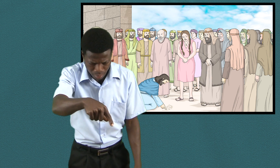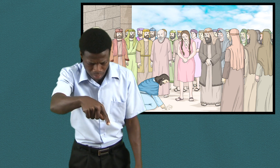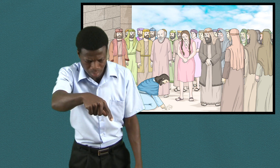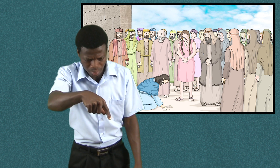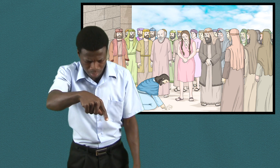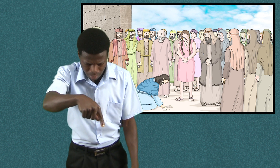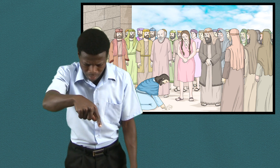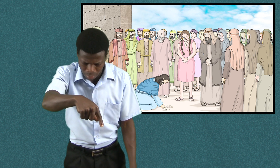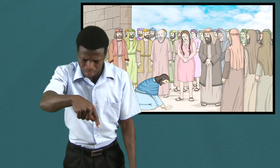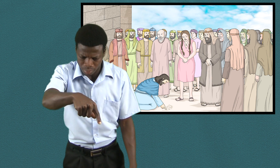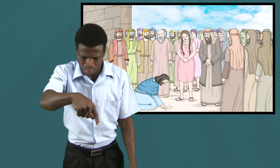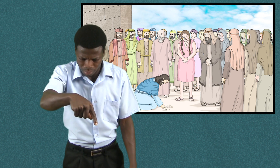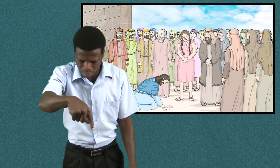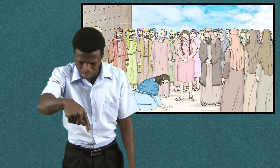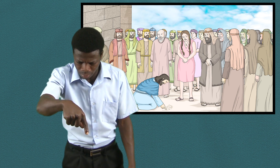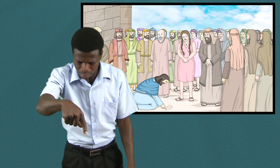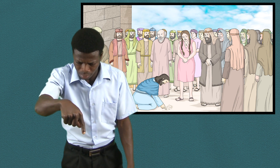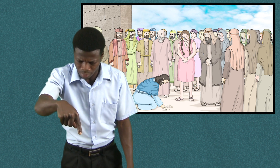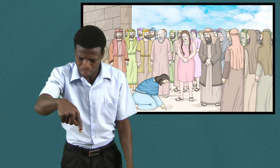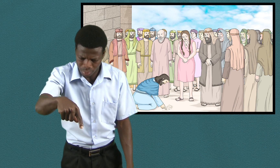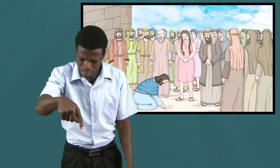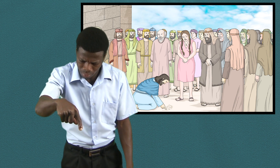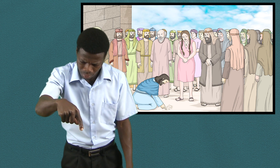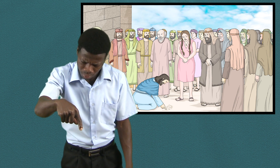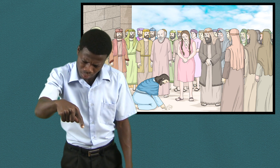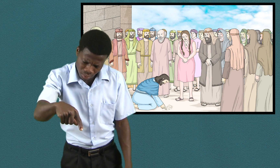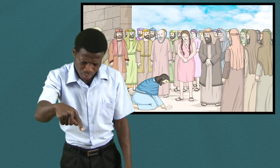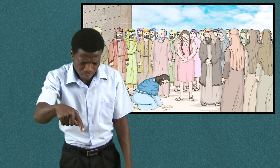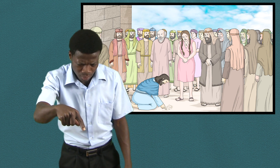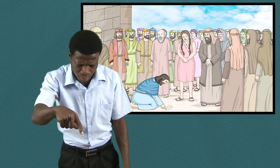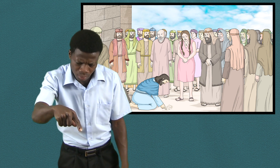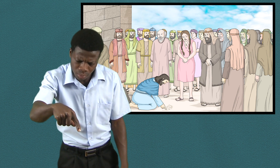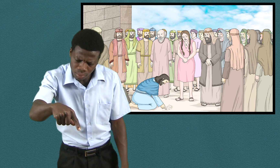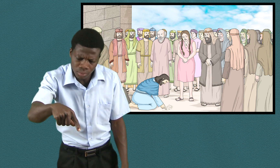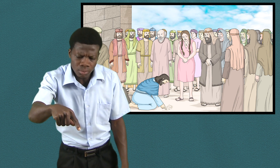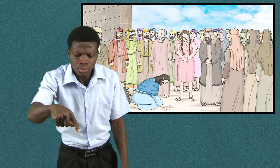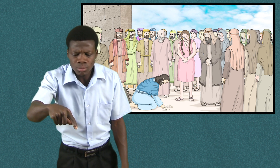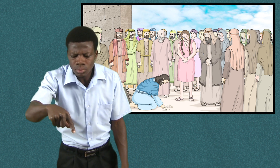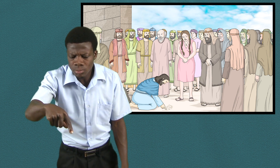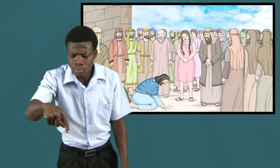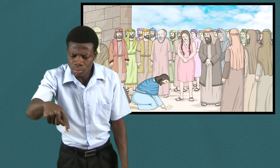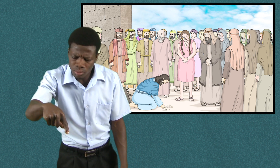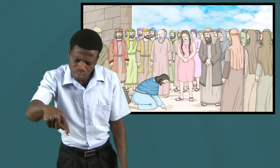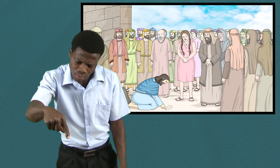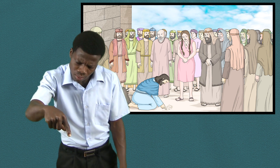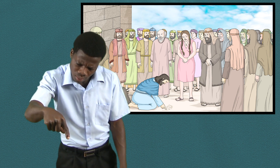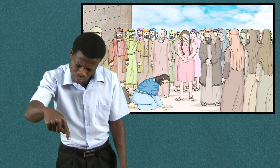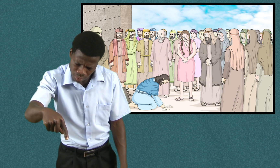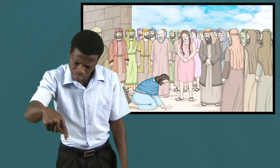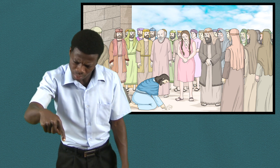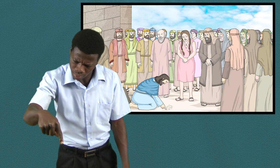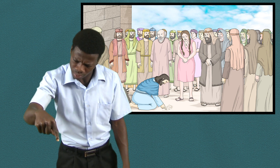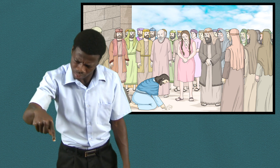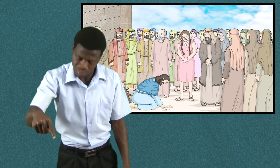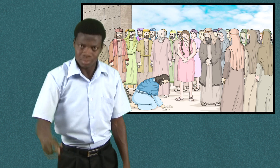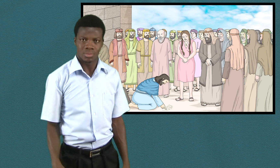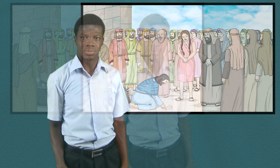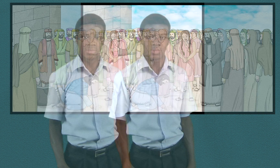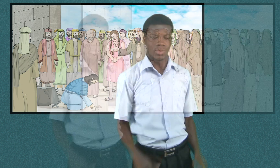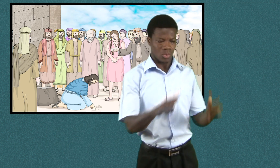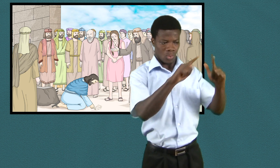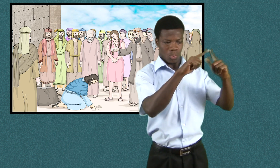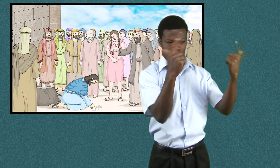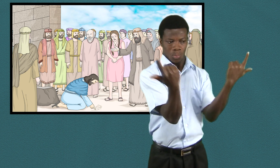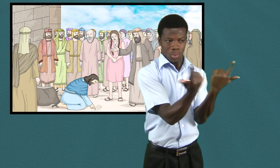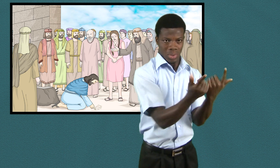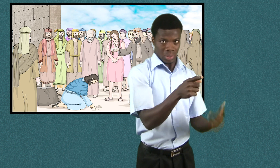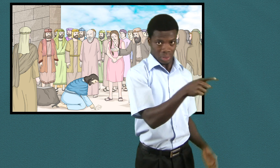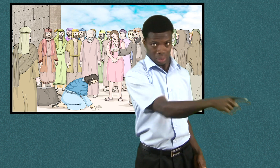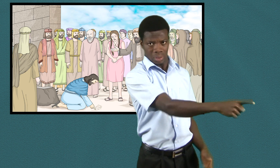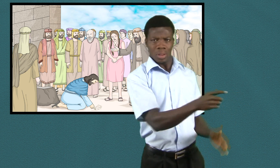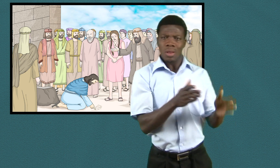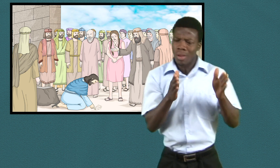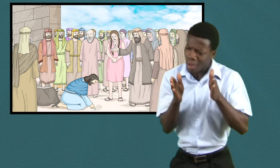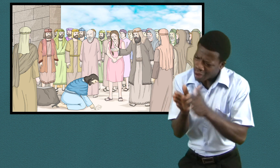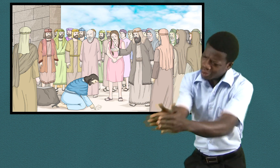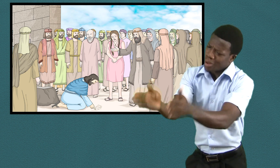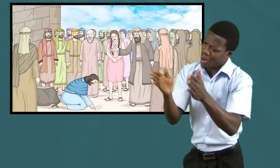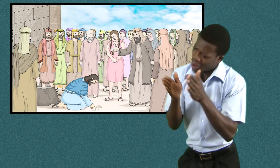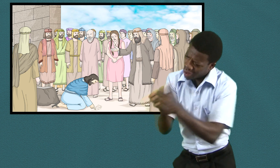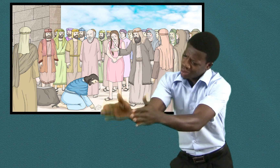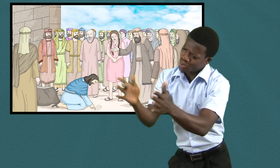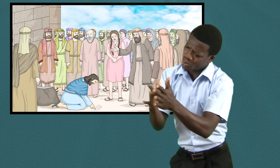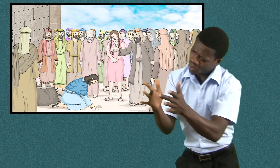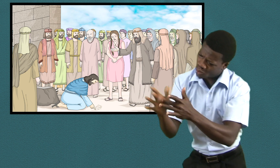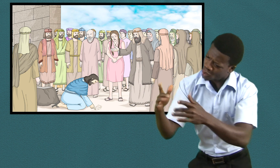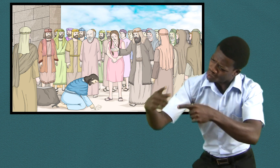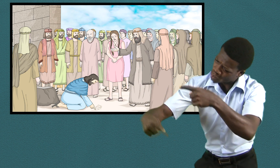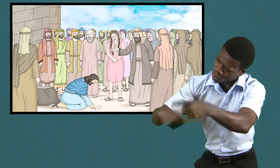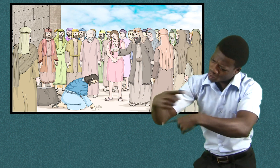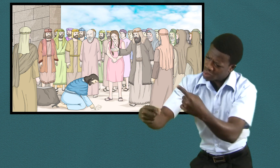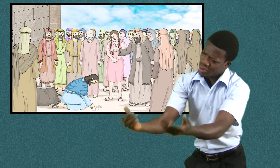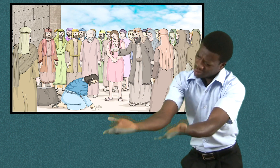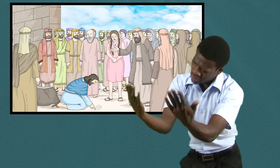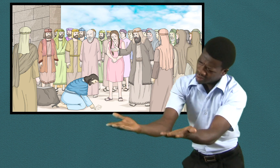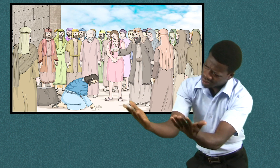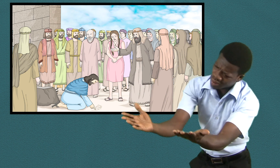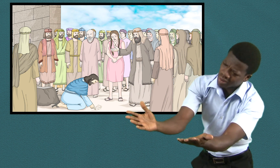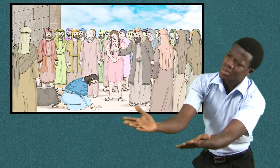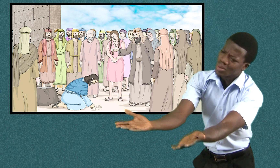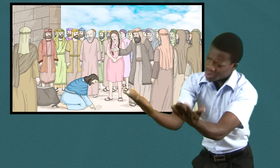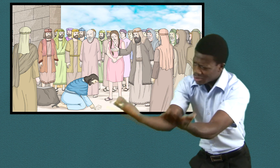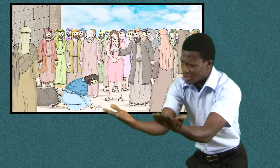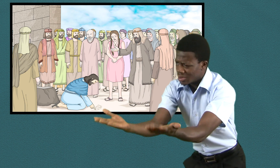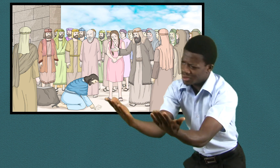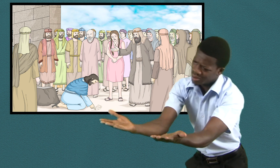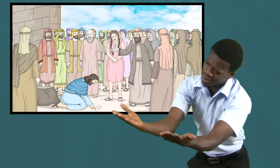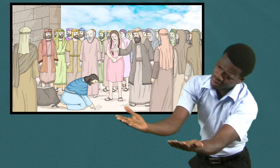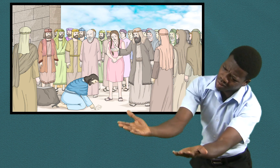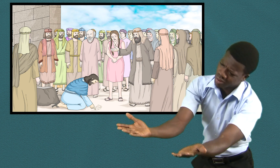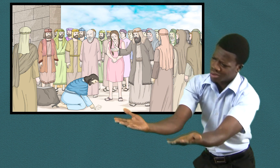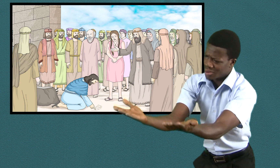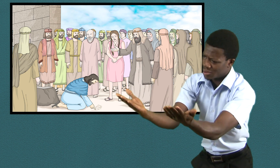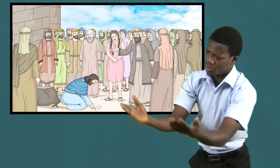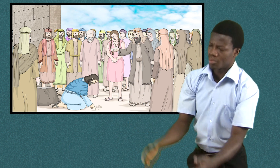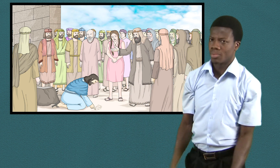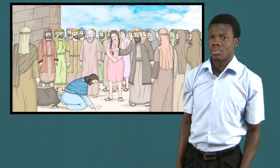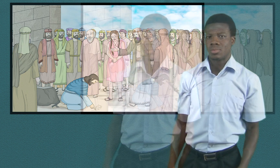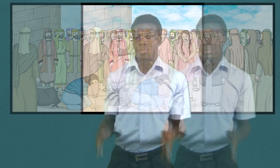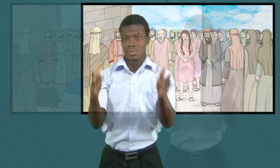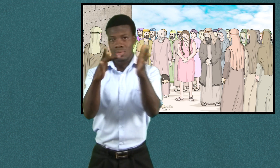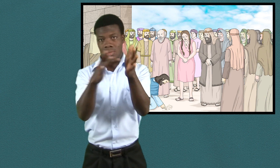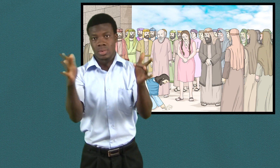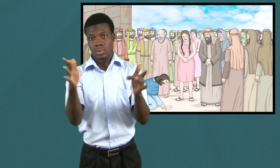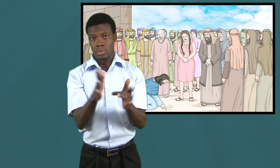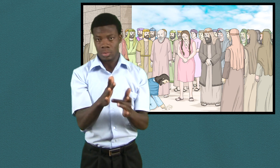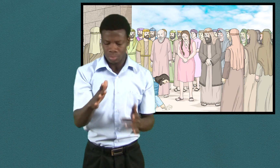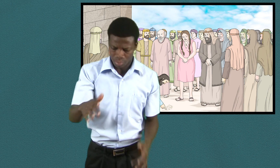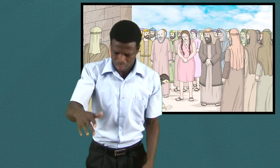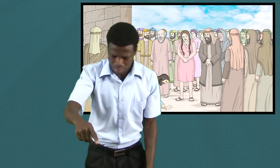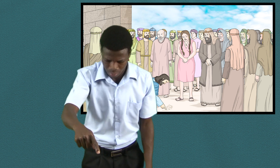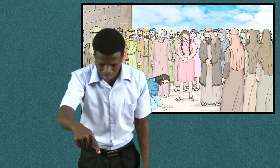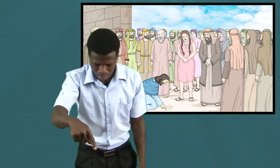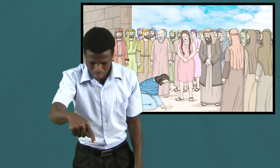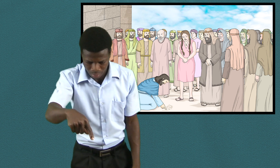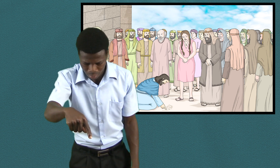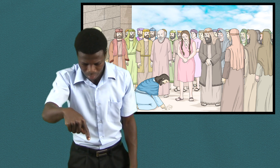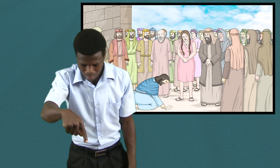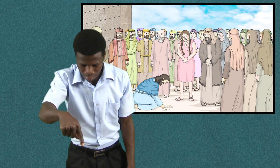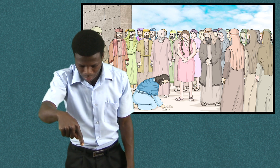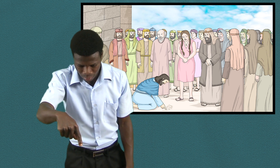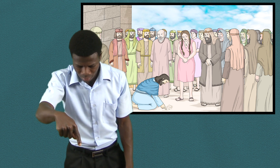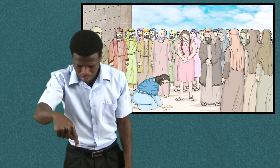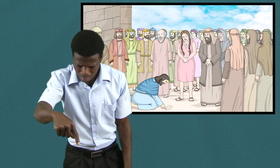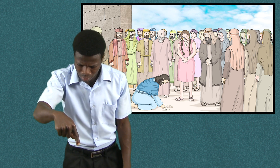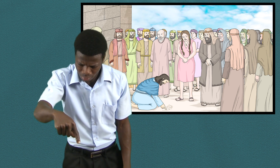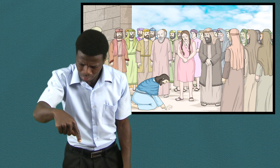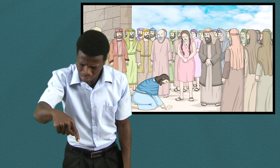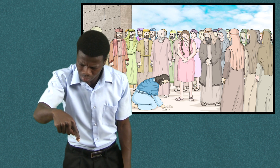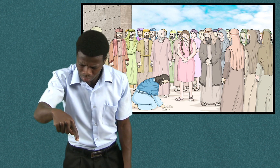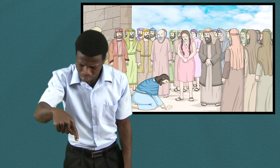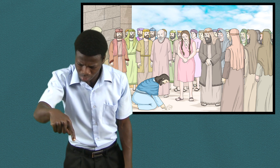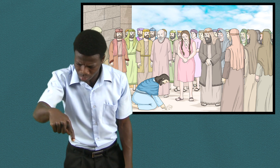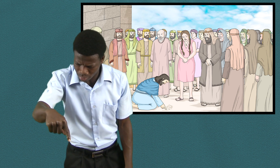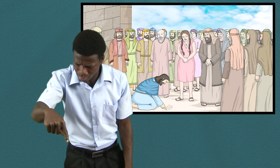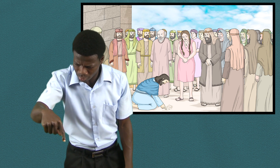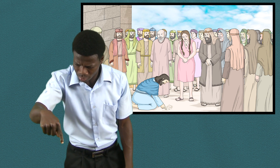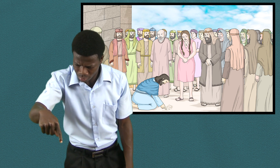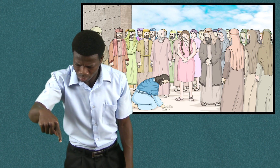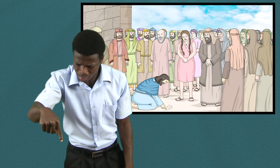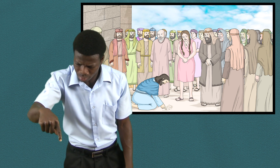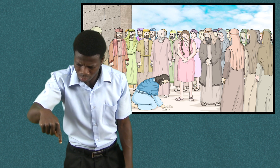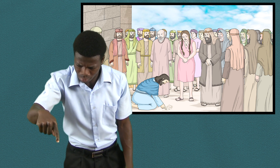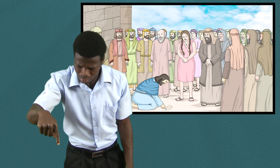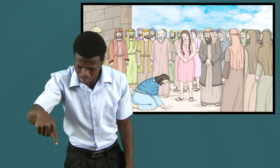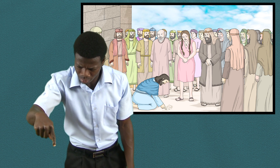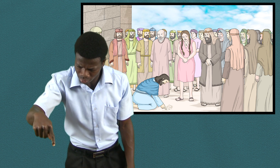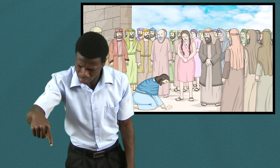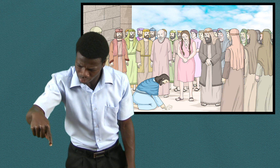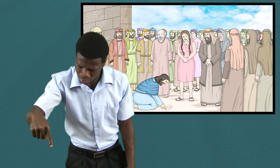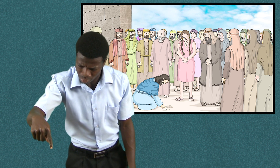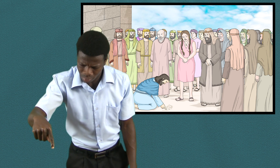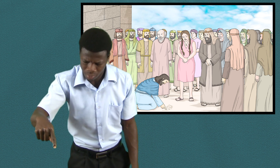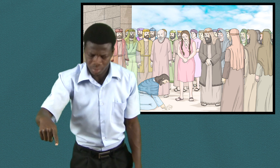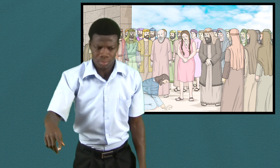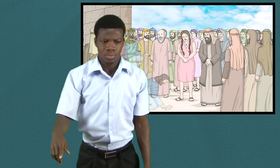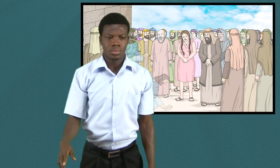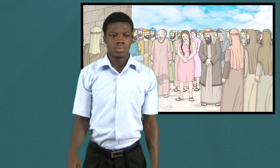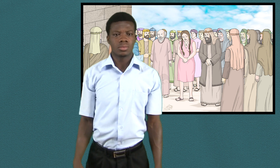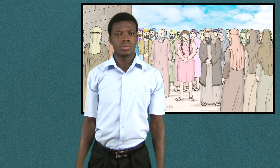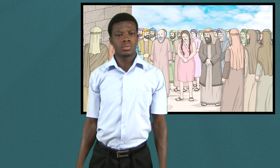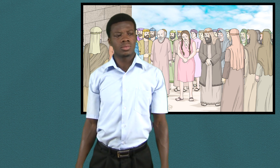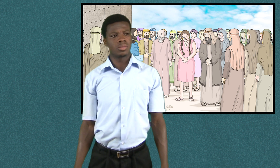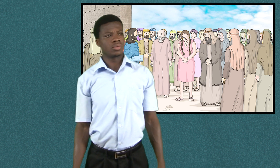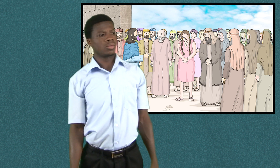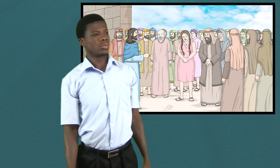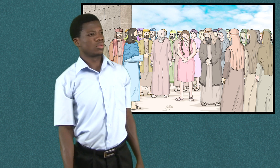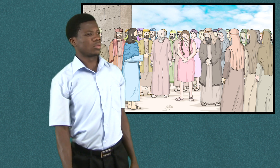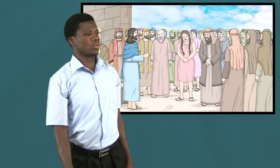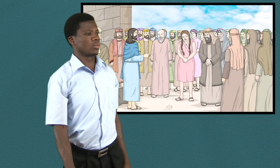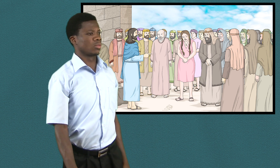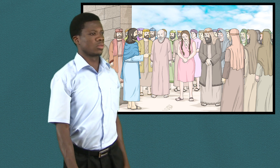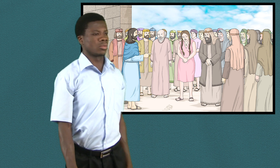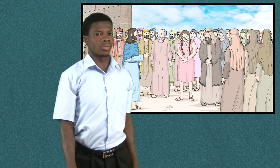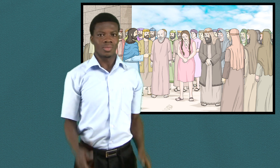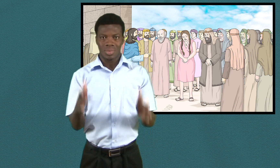But Jesus bent down and began to write on the ground with His finger.